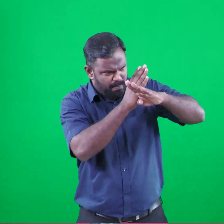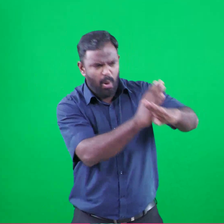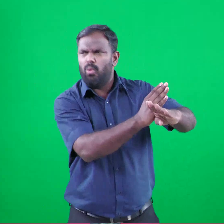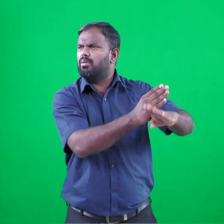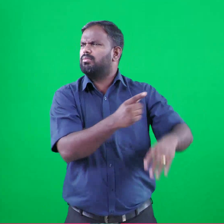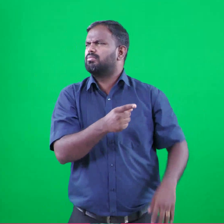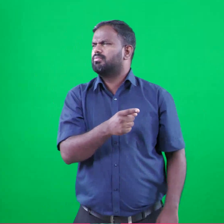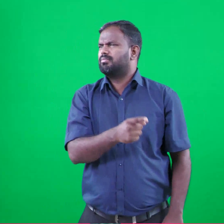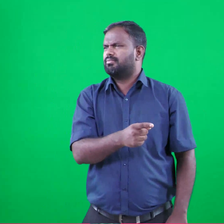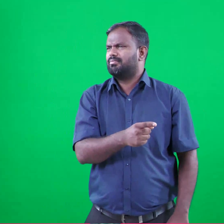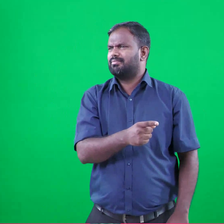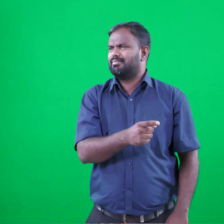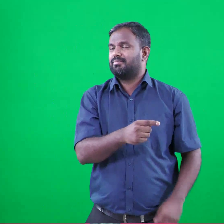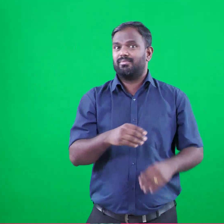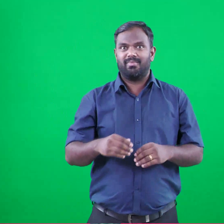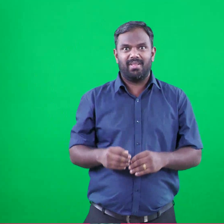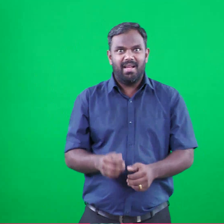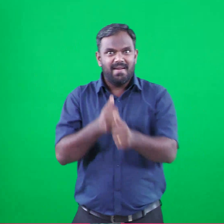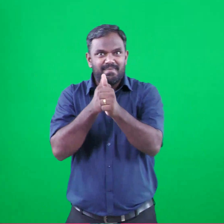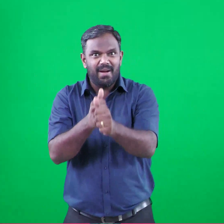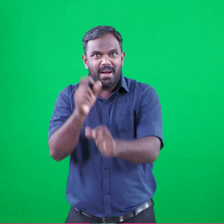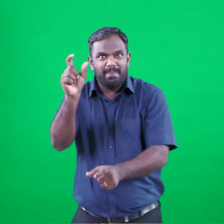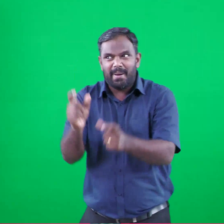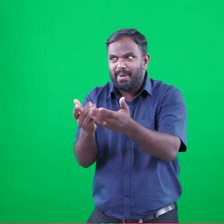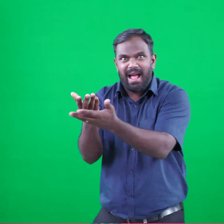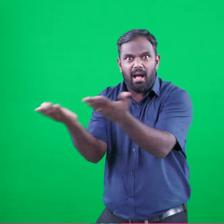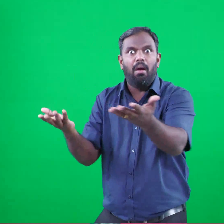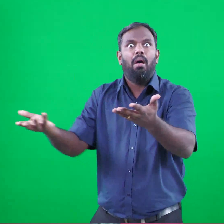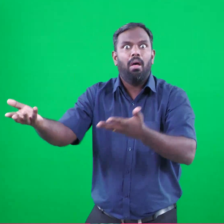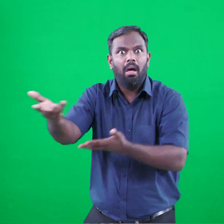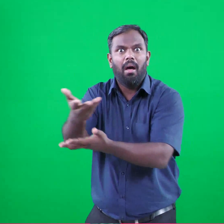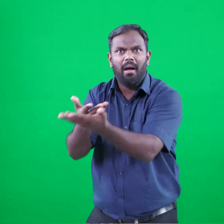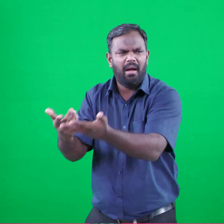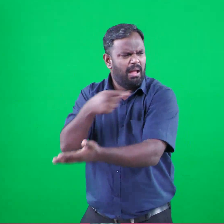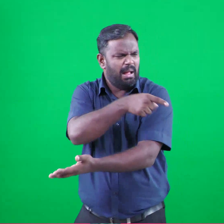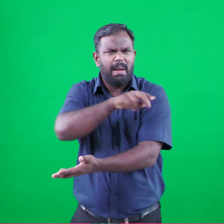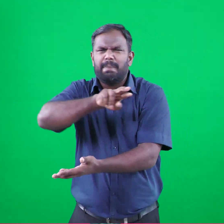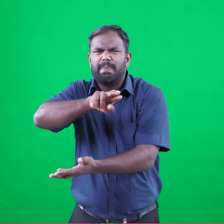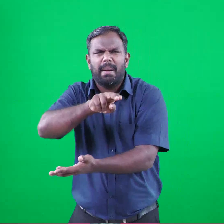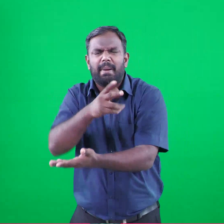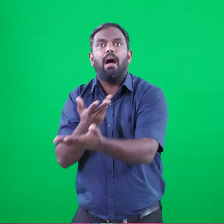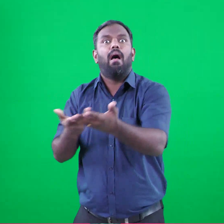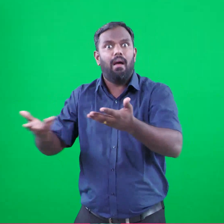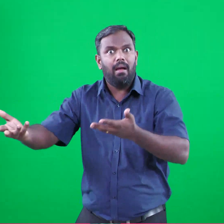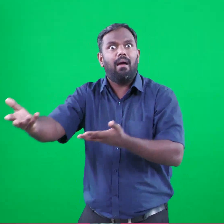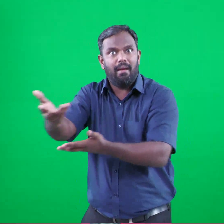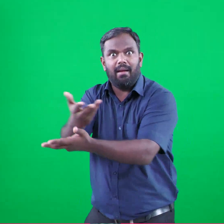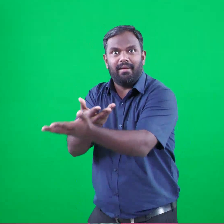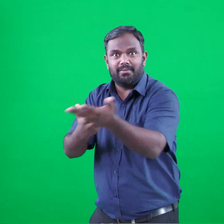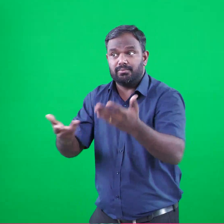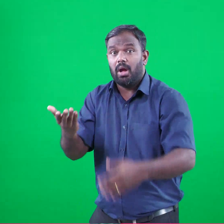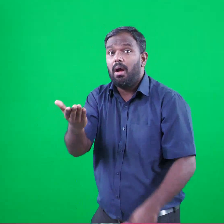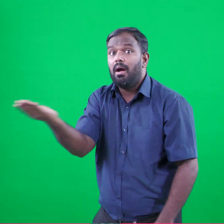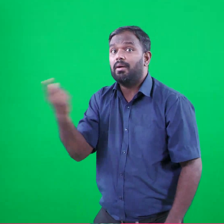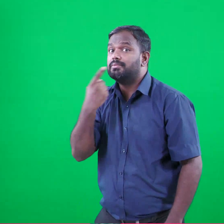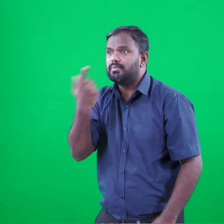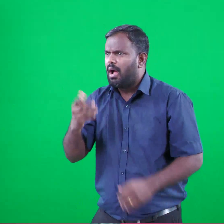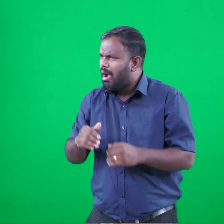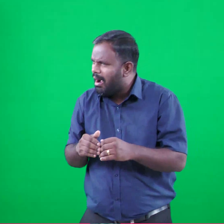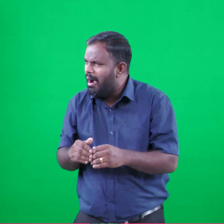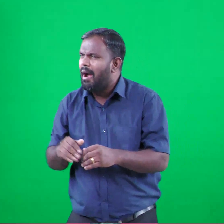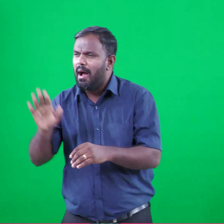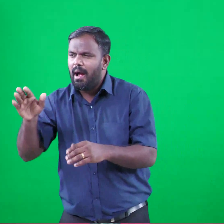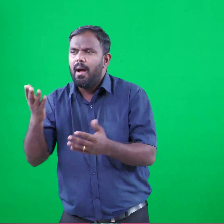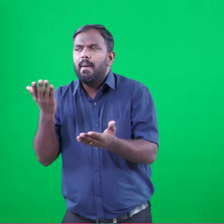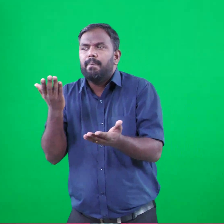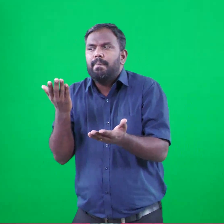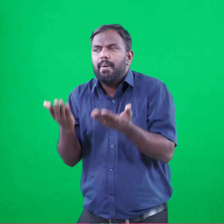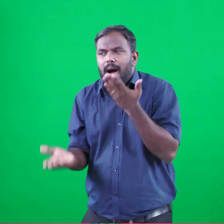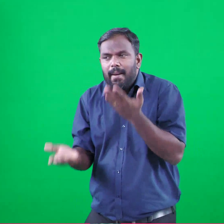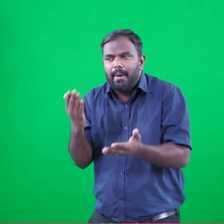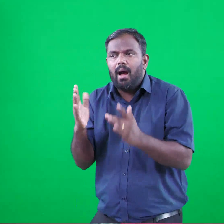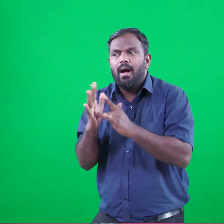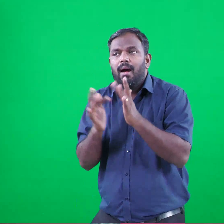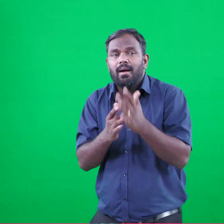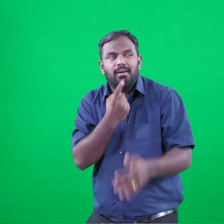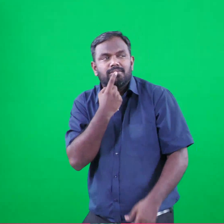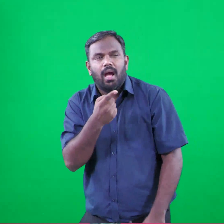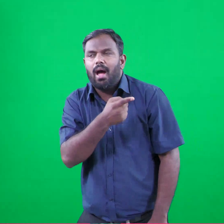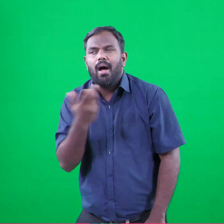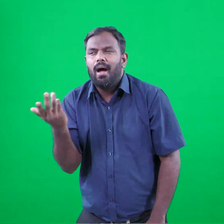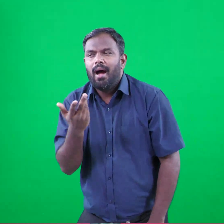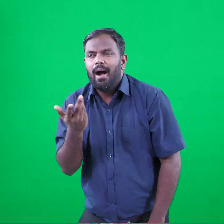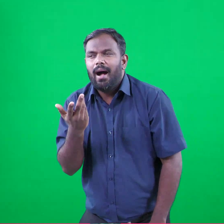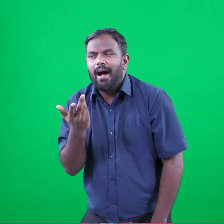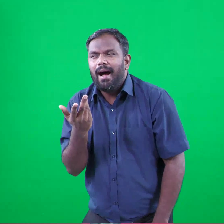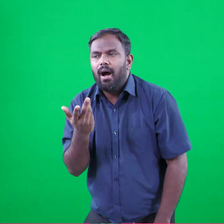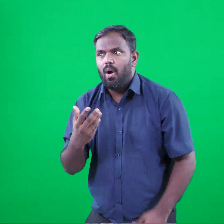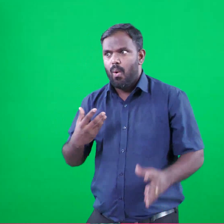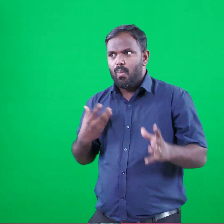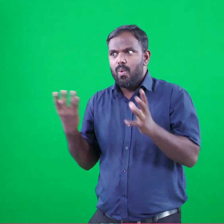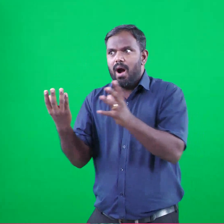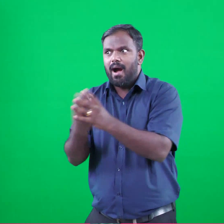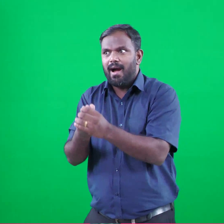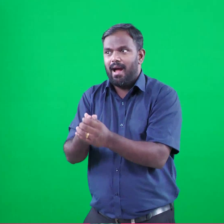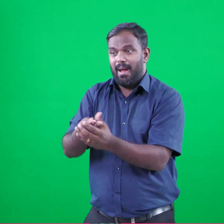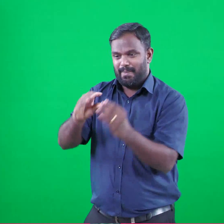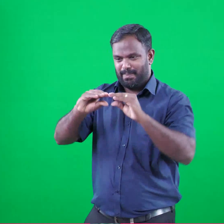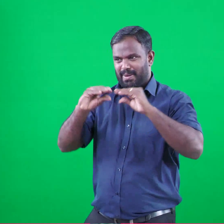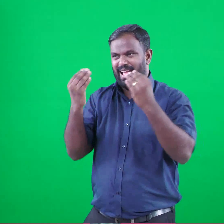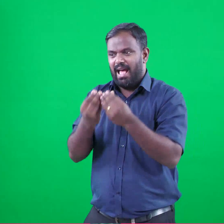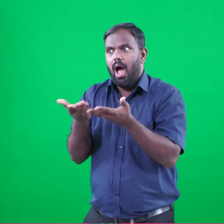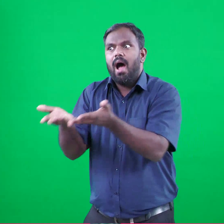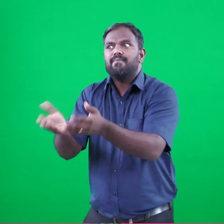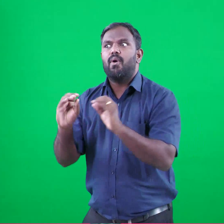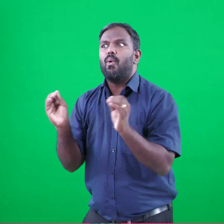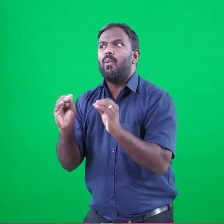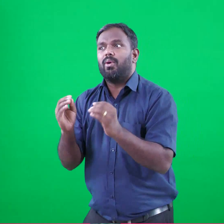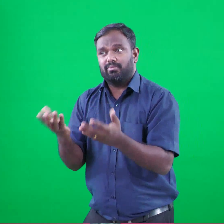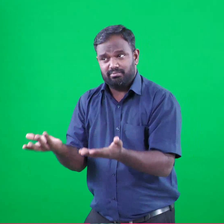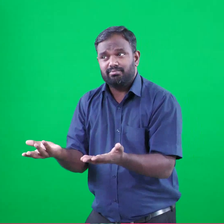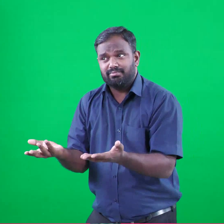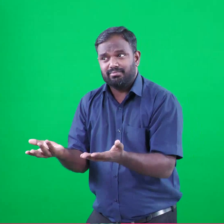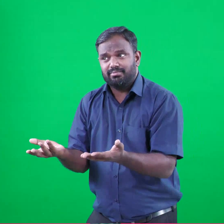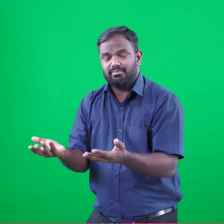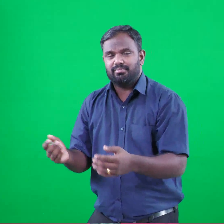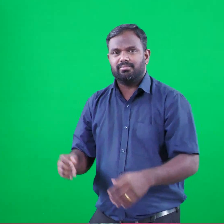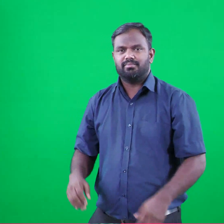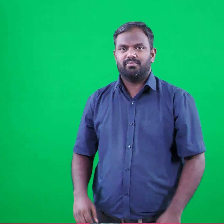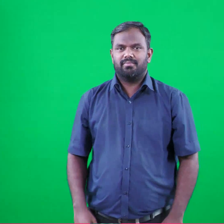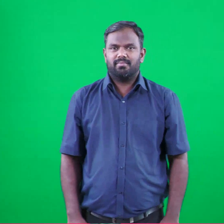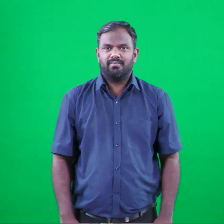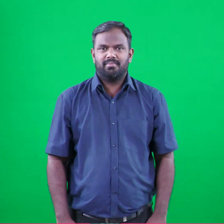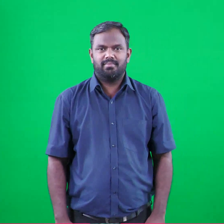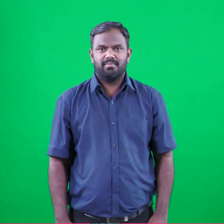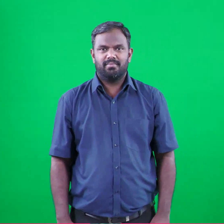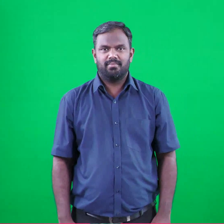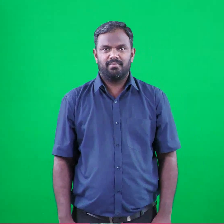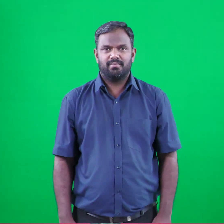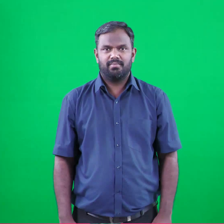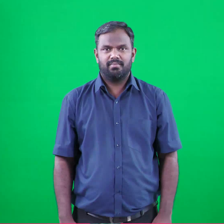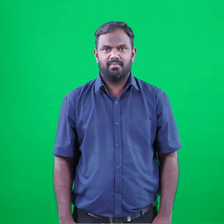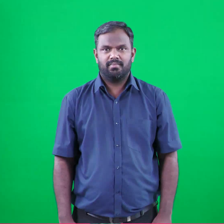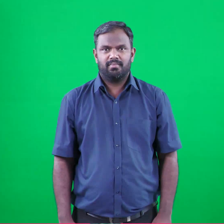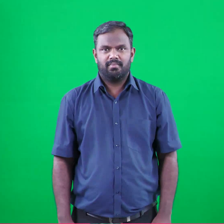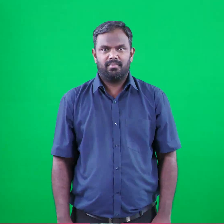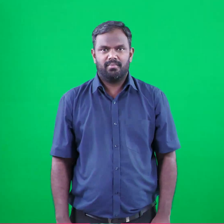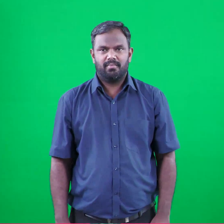So they began to discuss with one another the fact that they had no bread.